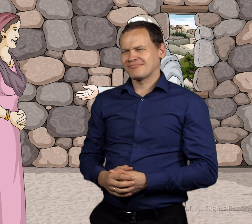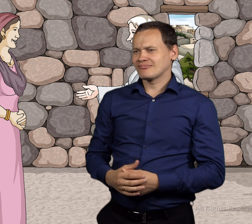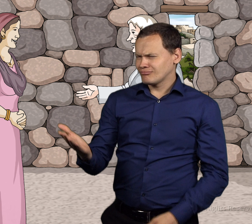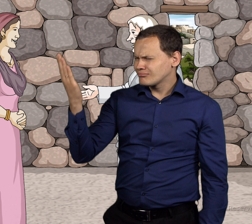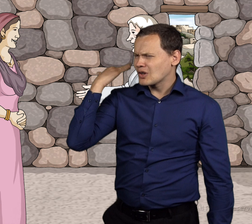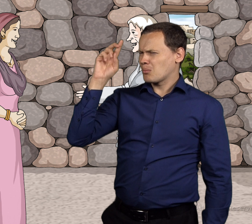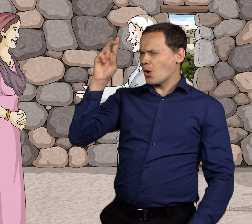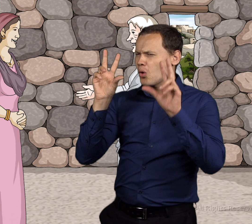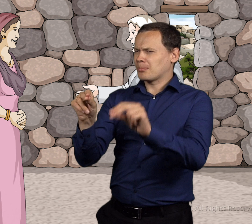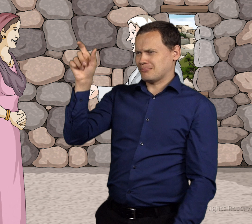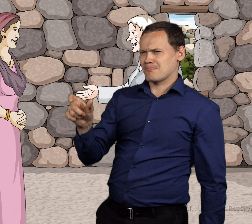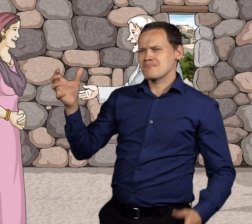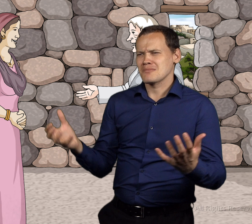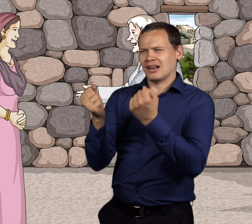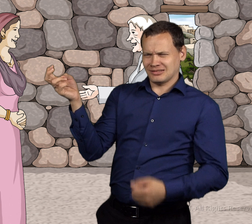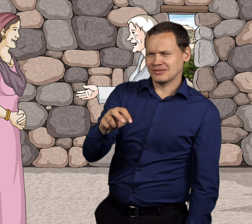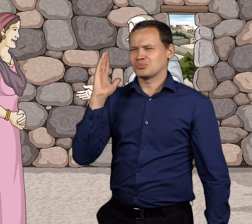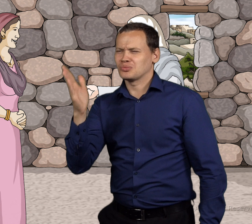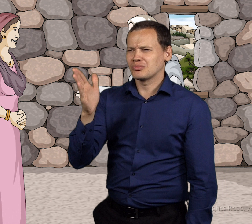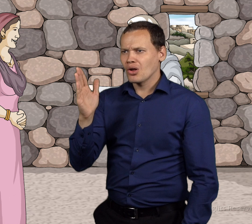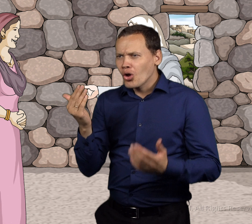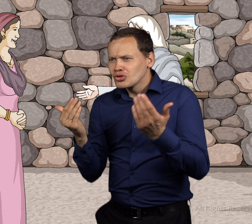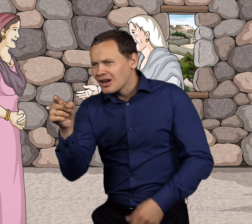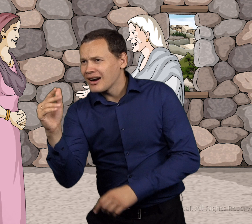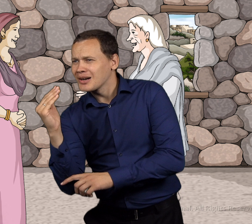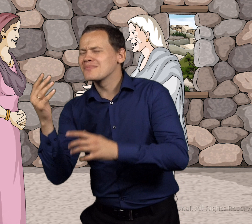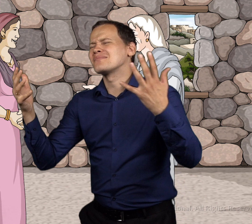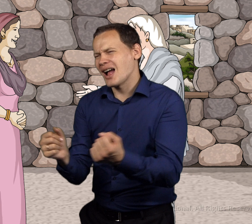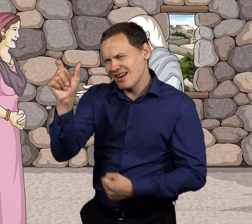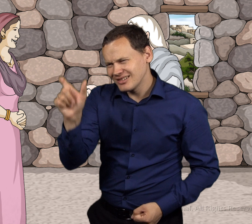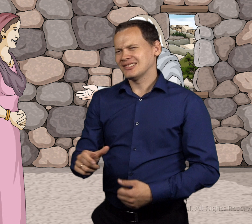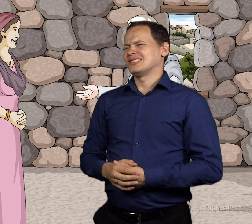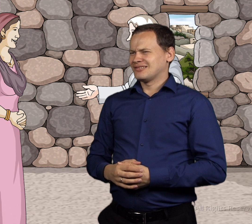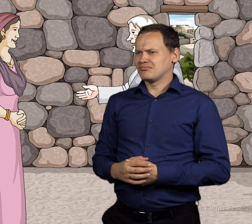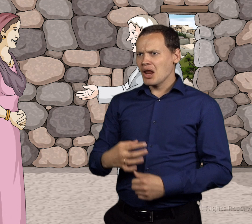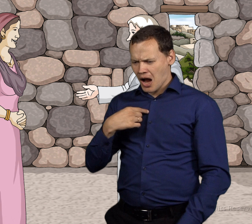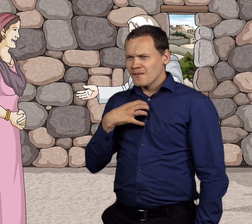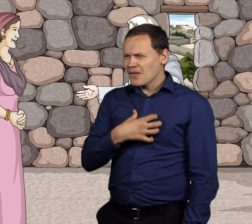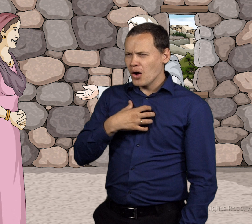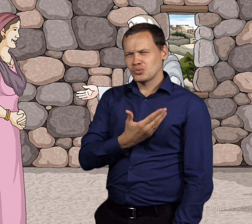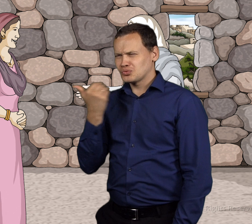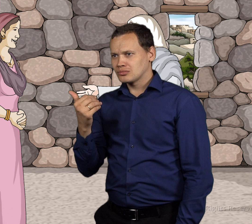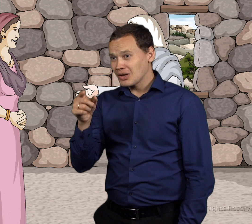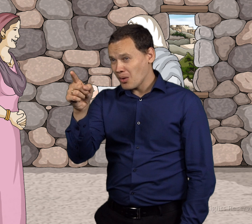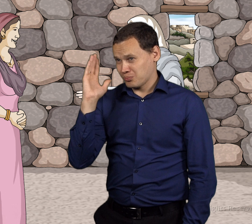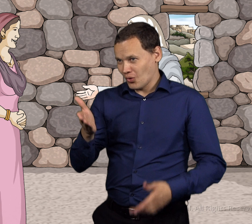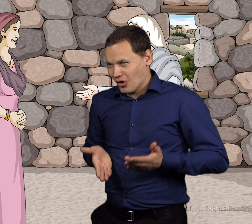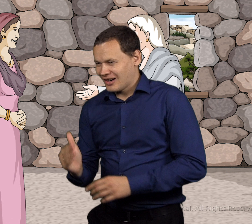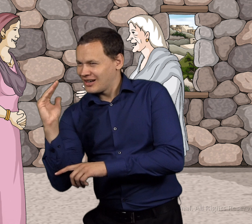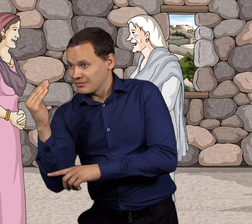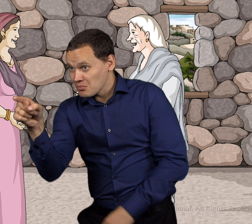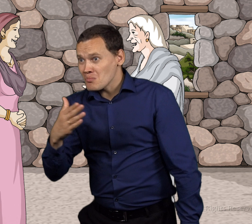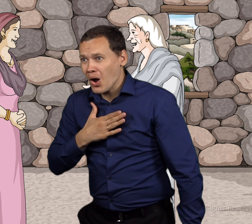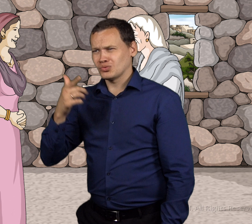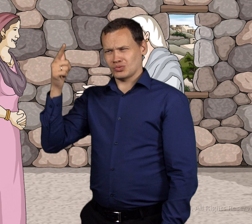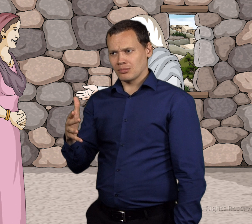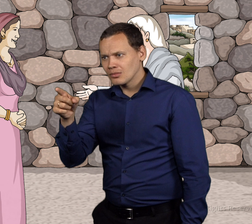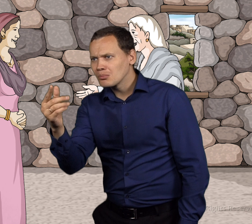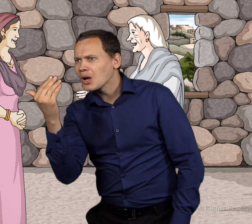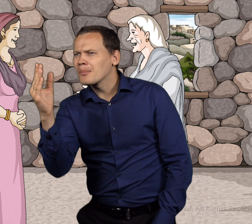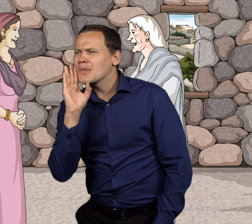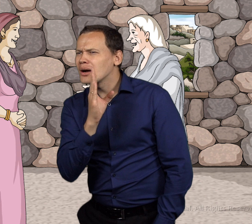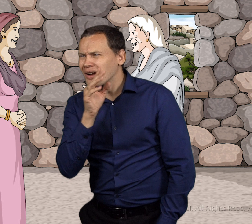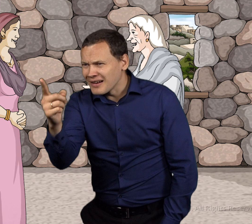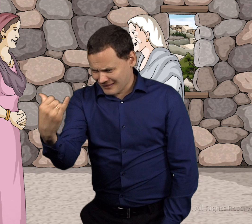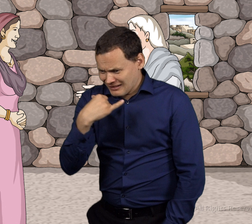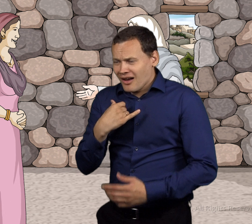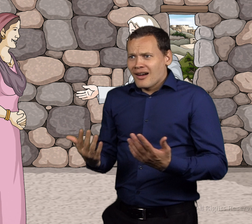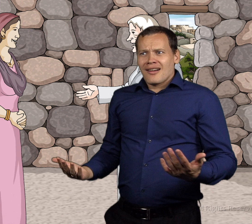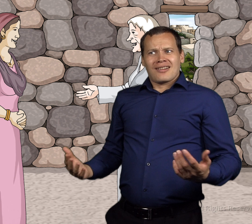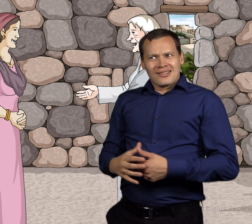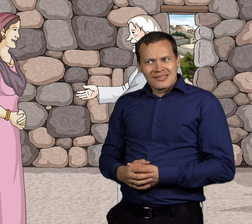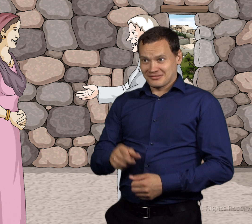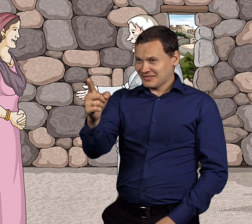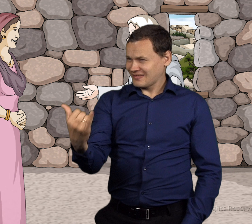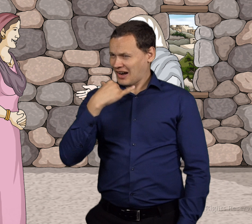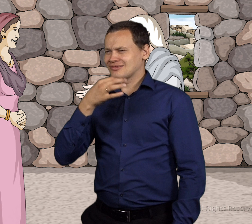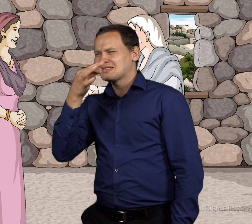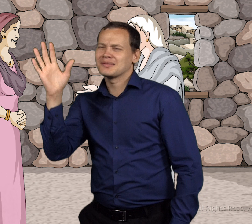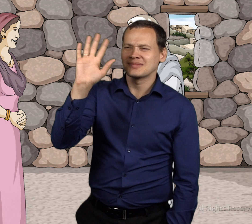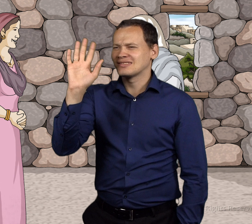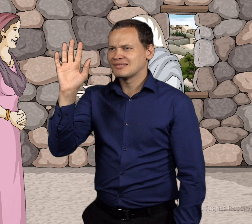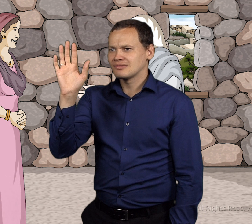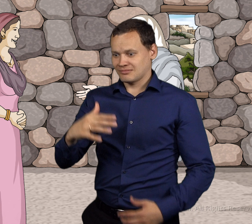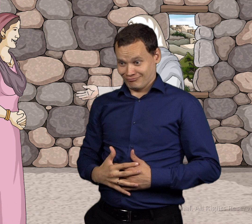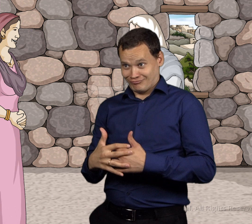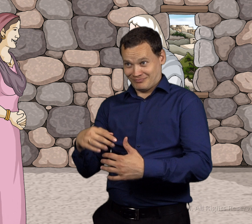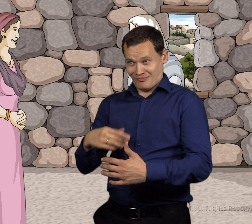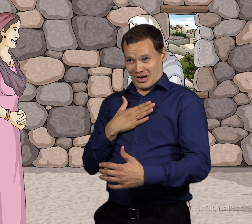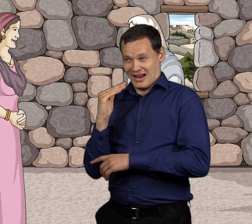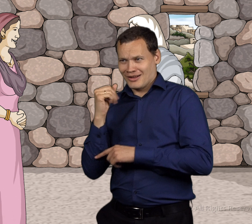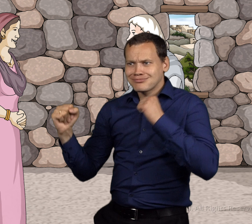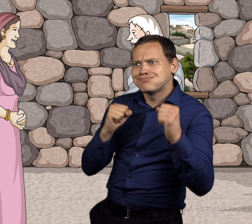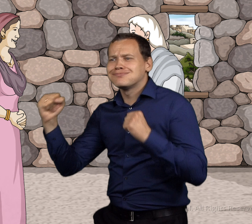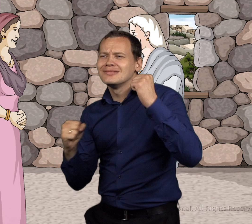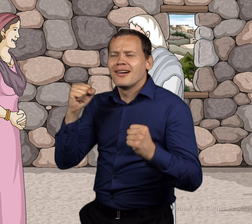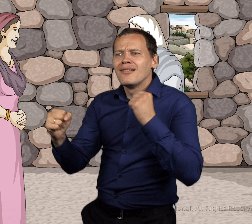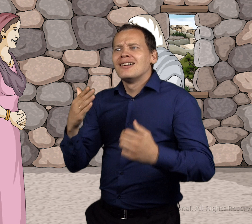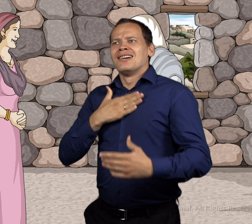For He has looked with favor on the humble state of His servant. From now on all generations will call me blessed. For the Mighty One has done great things for me. Holy is His name.